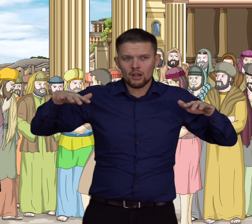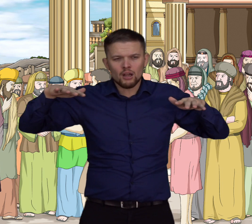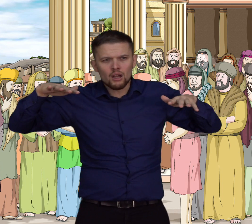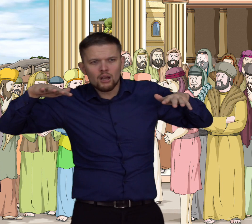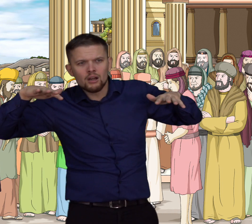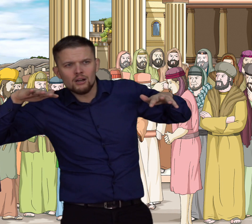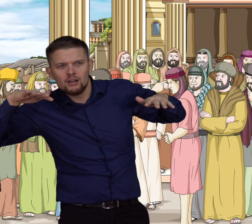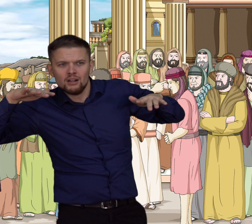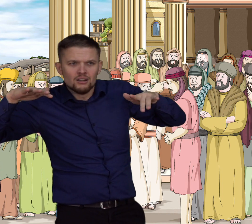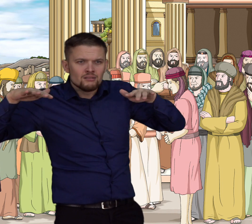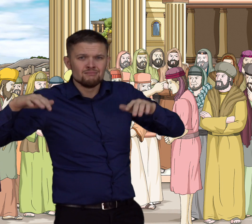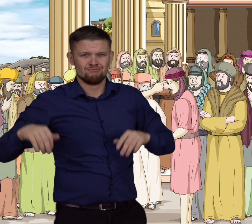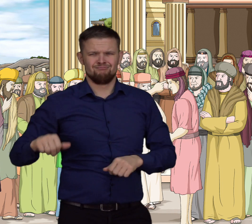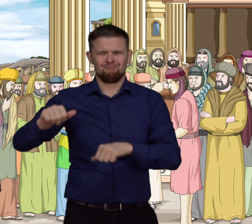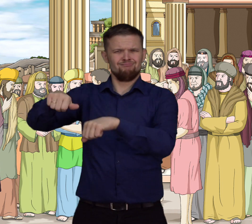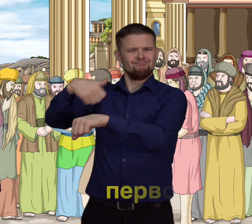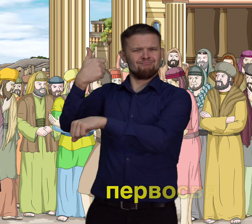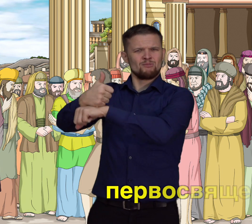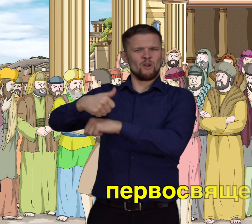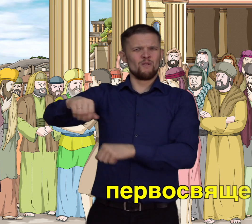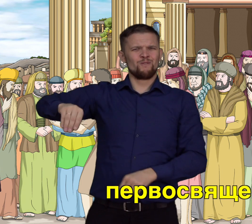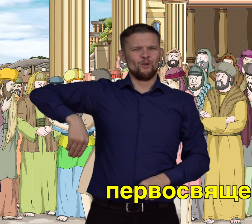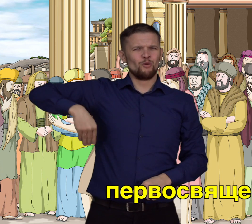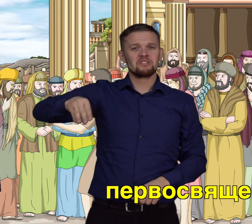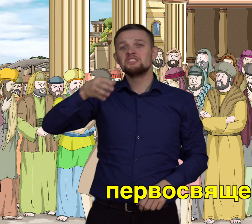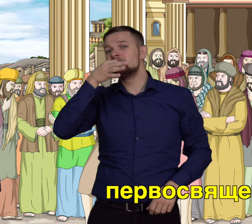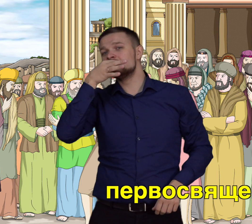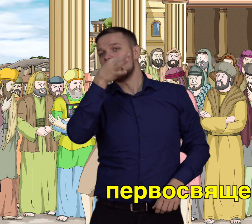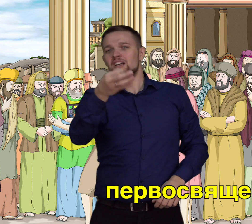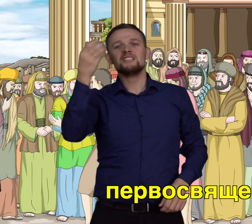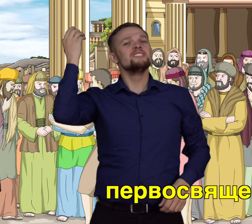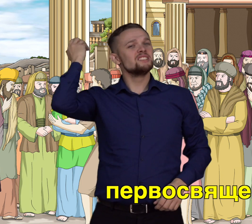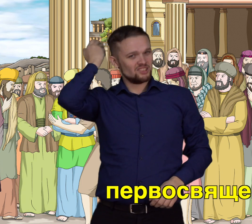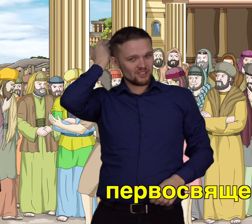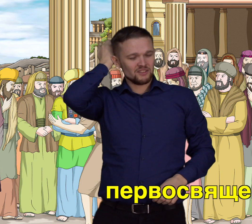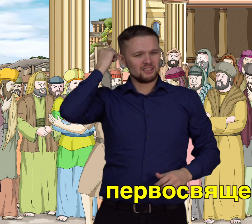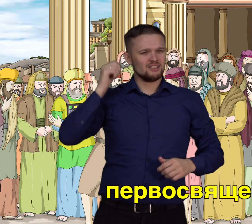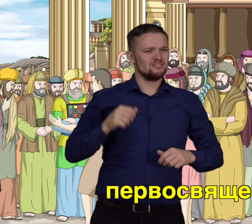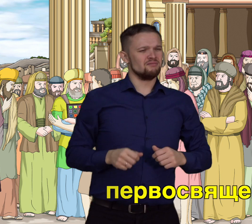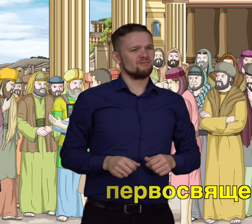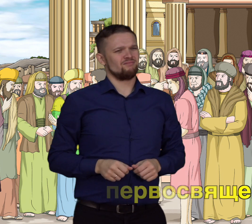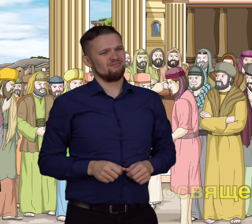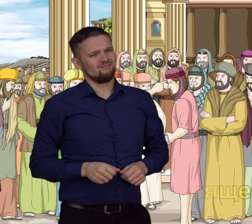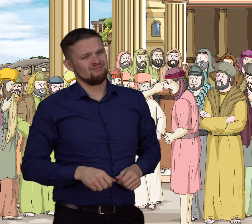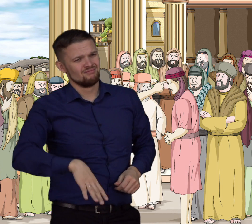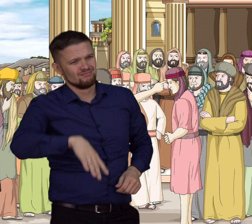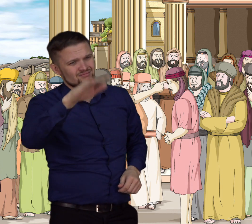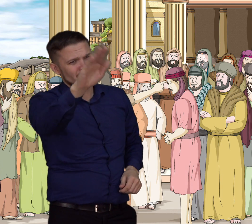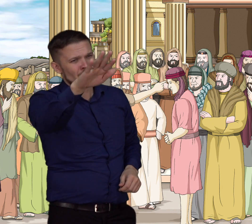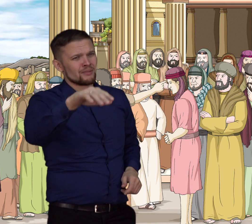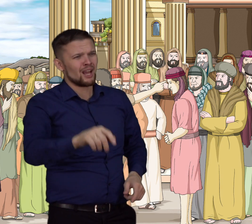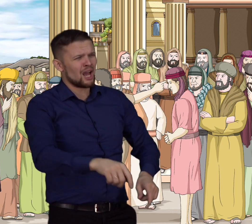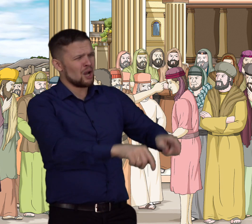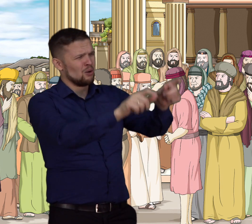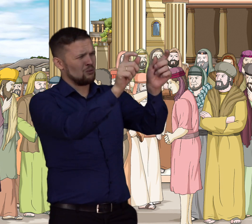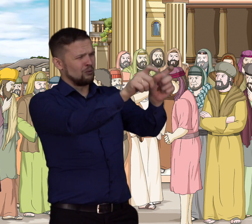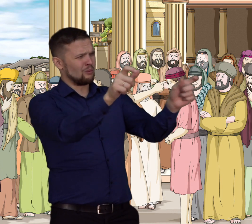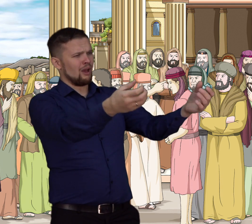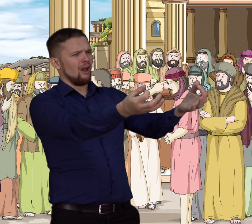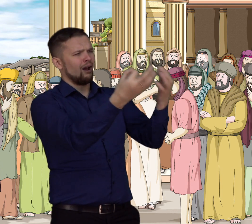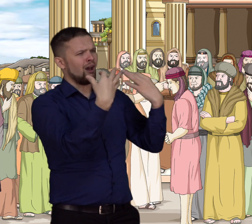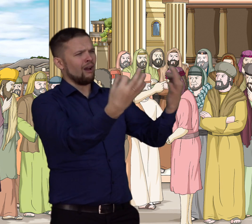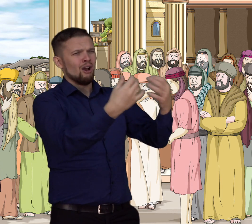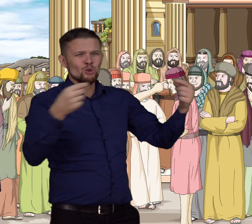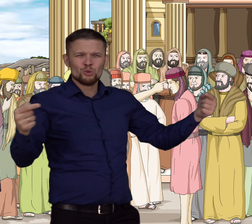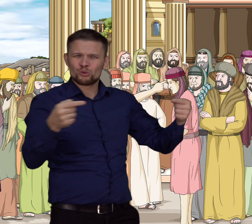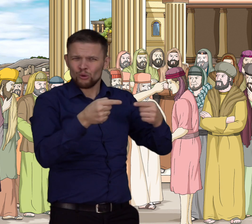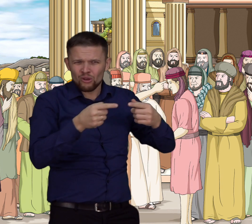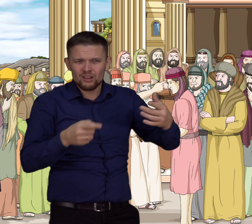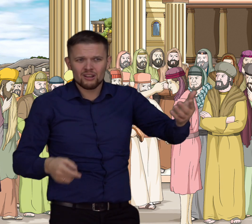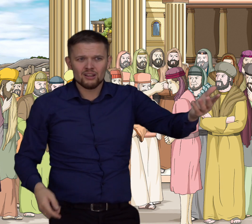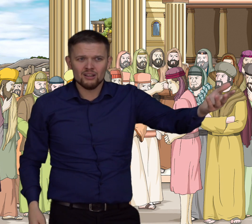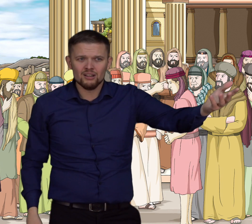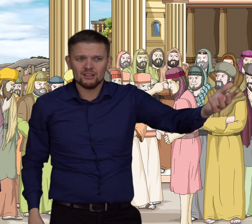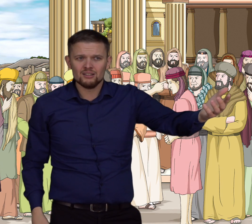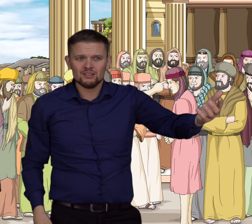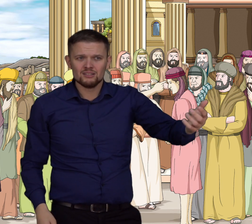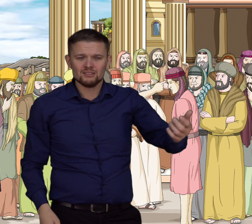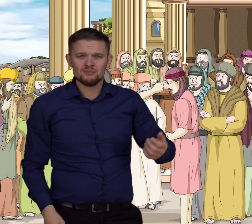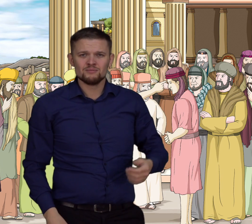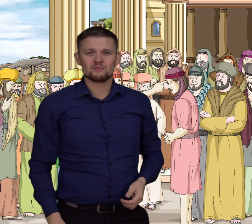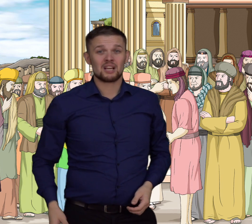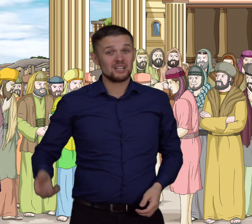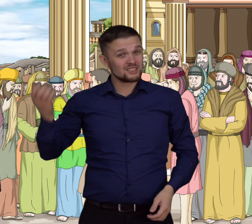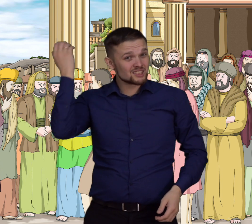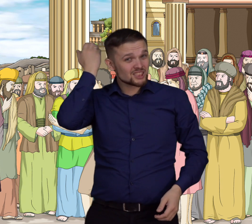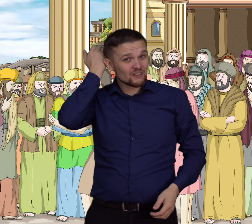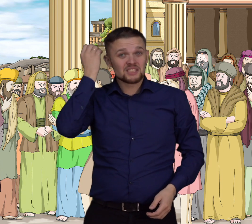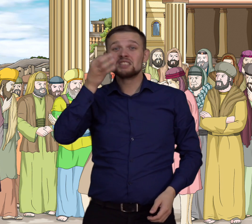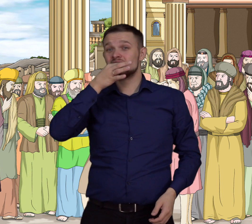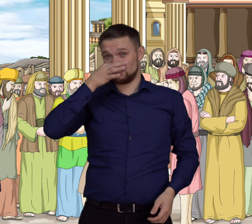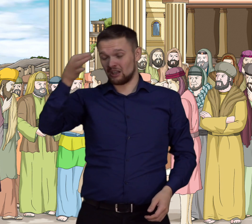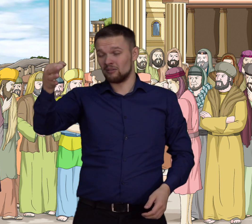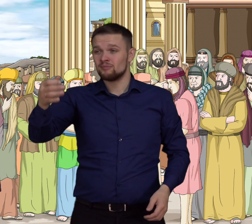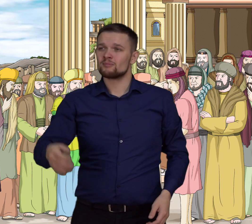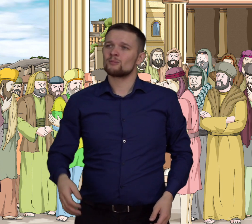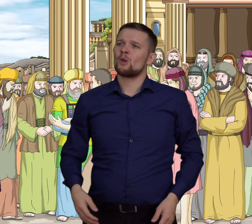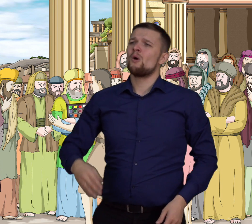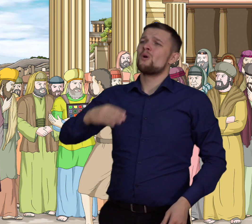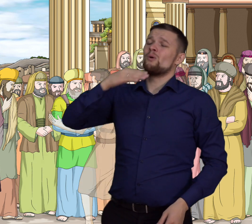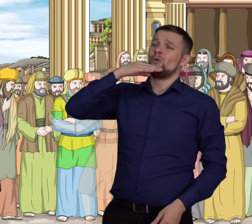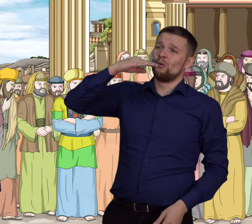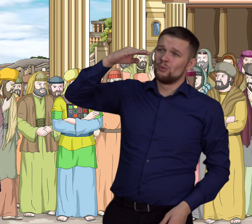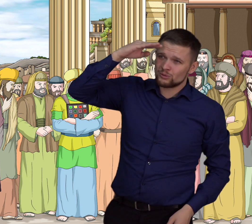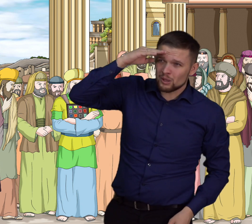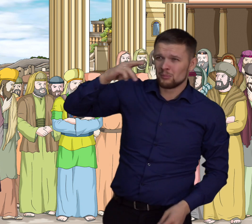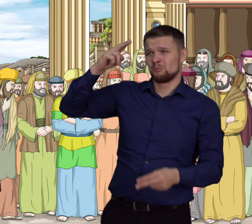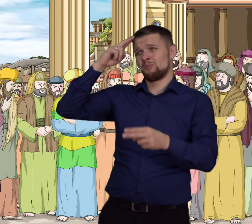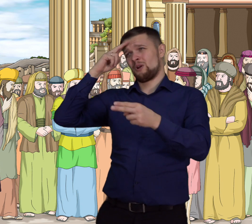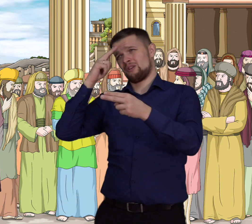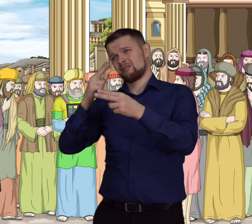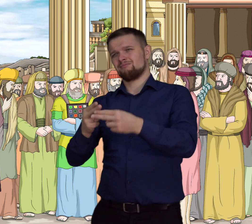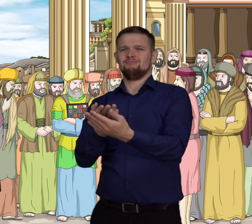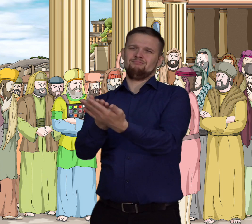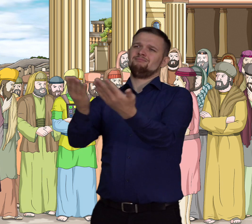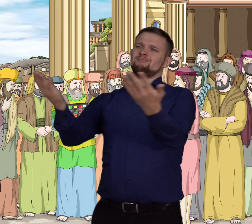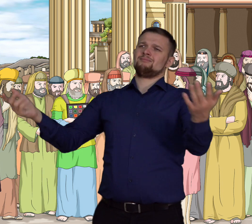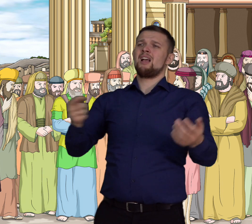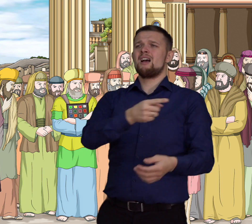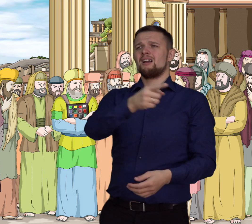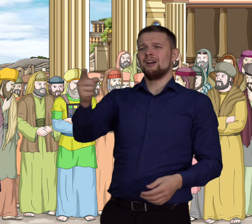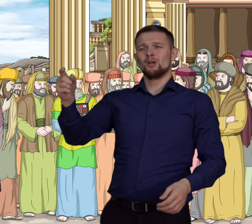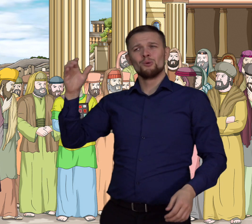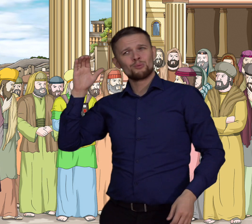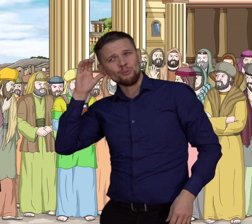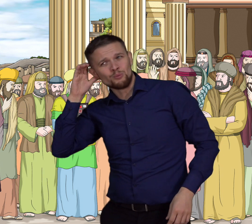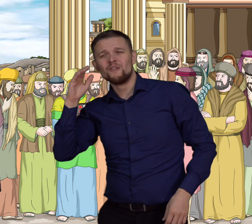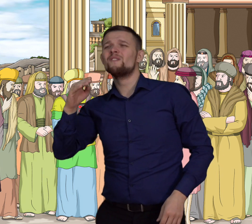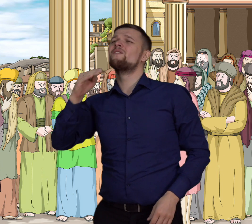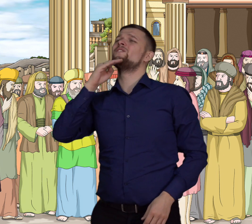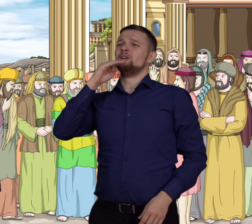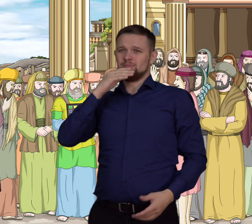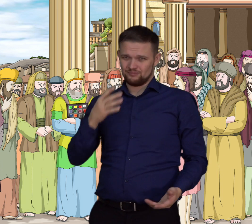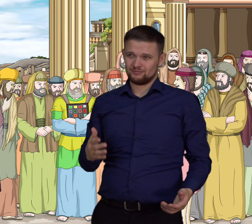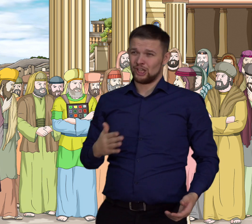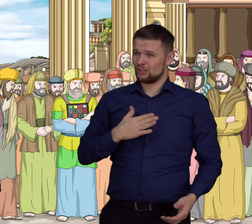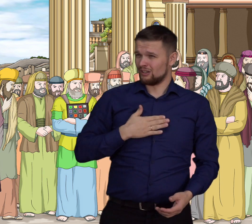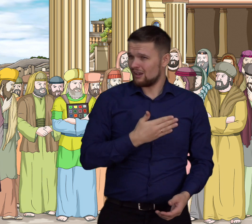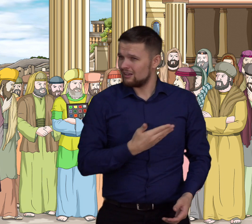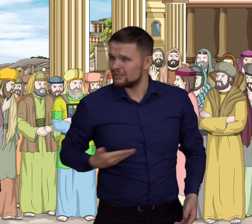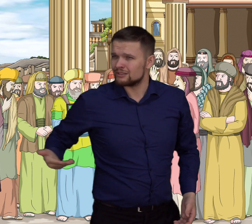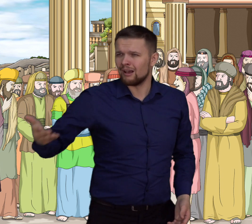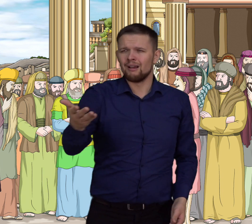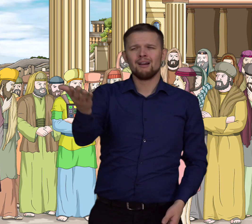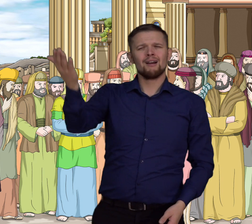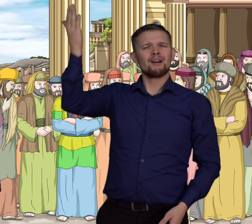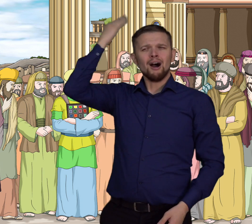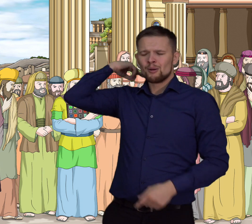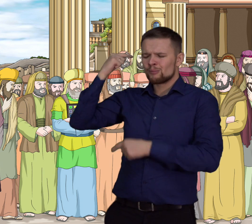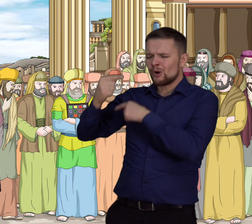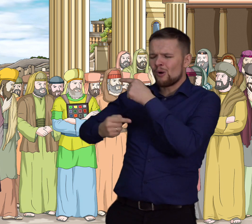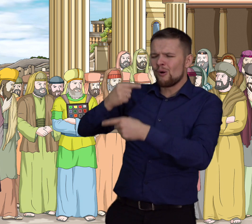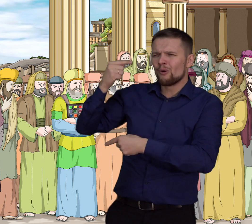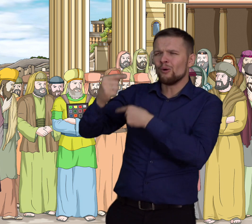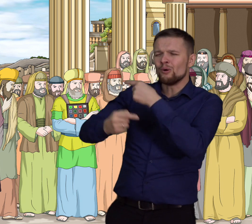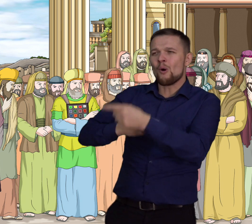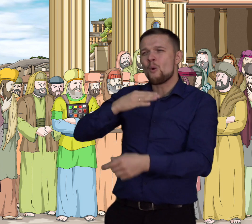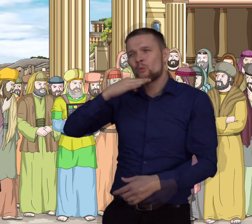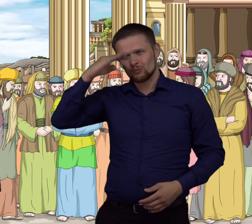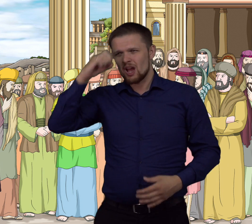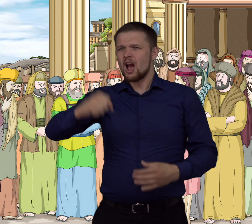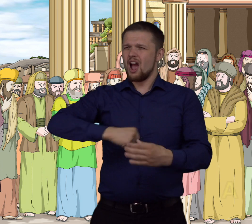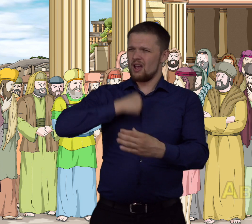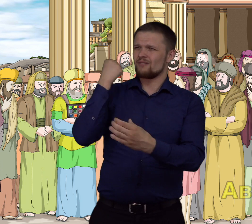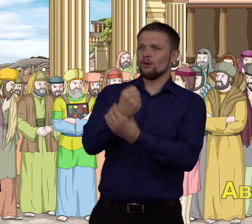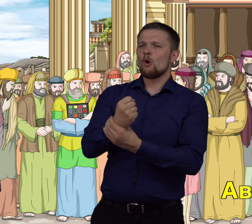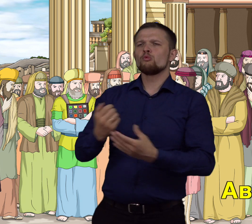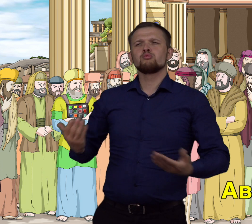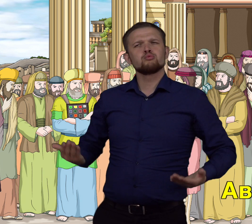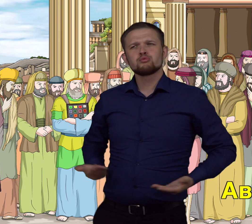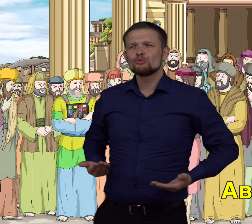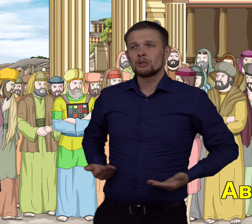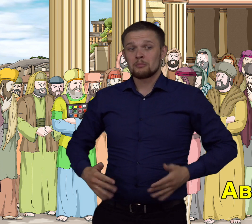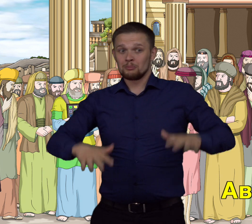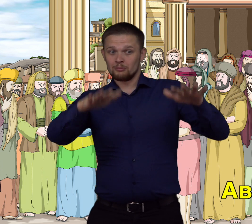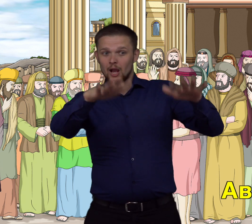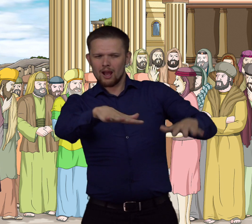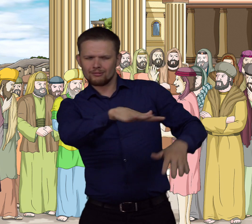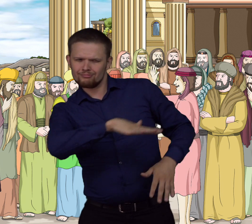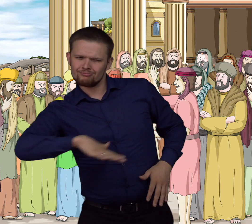Then the high priest asked Stephen, “Are these charges true?” And Stephen declared: “Brothers and fathers, listen to me!